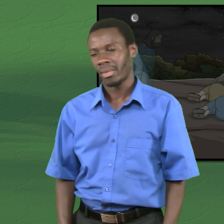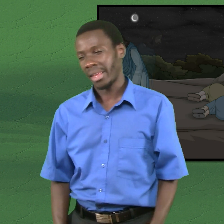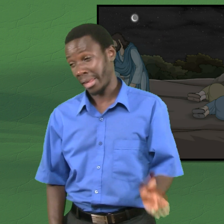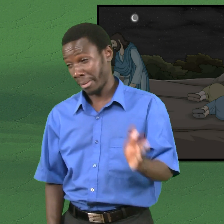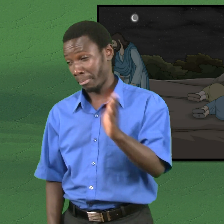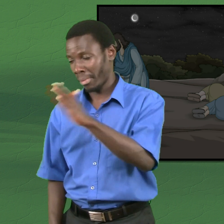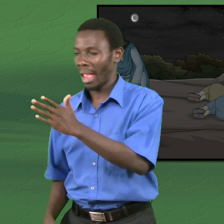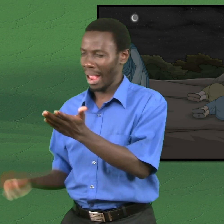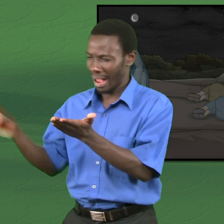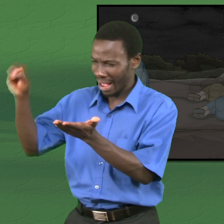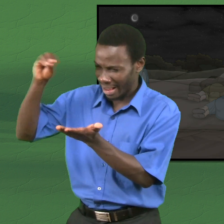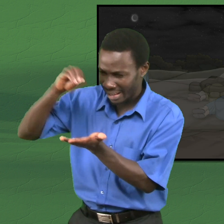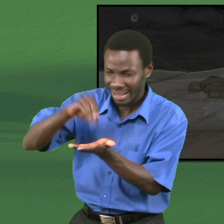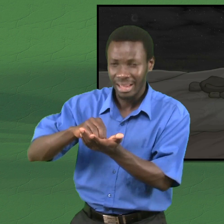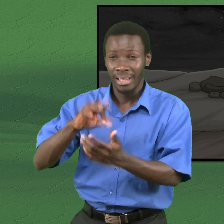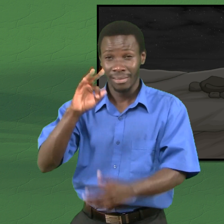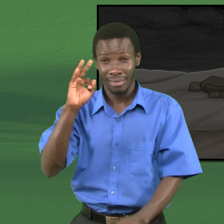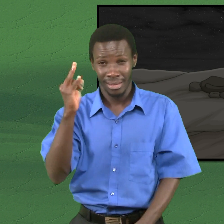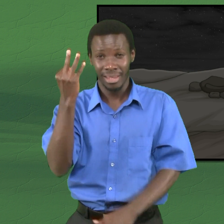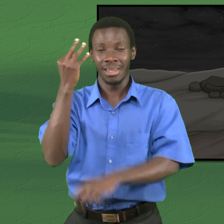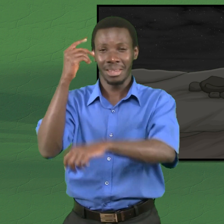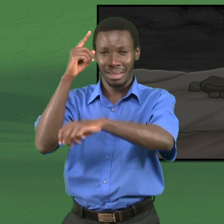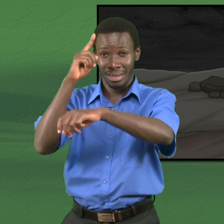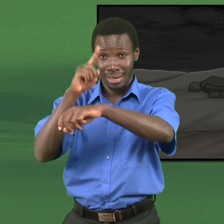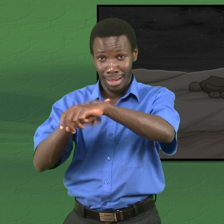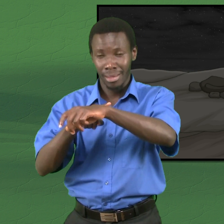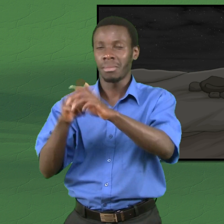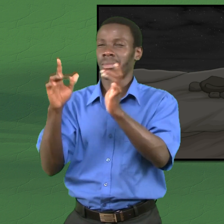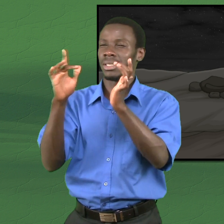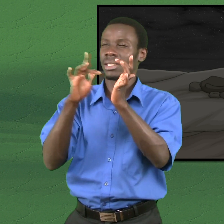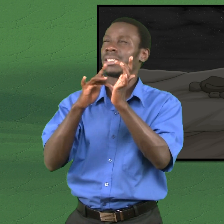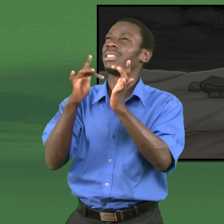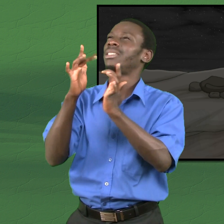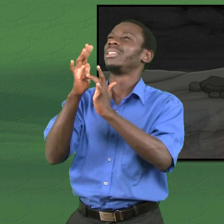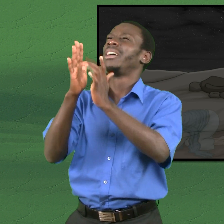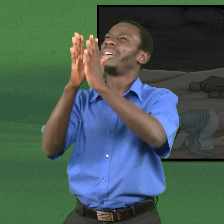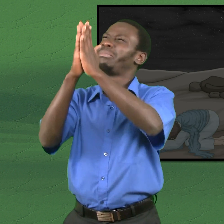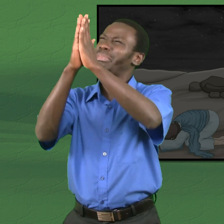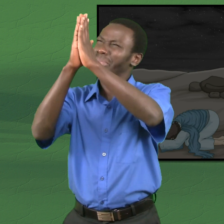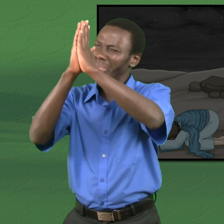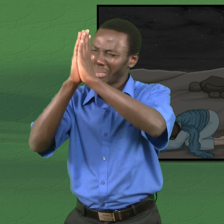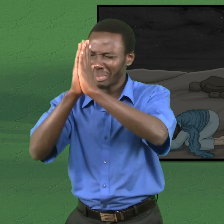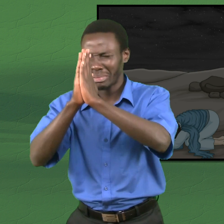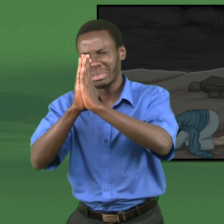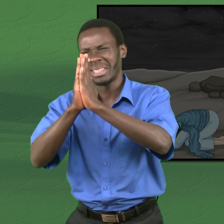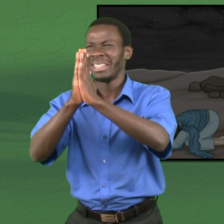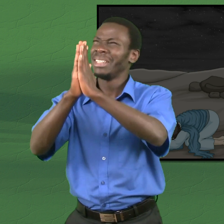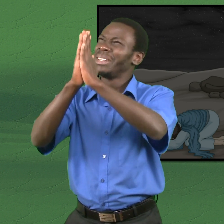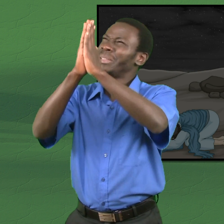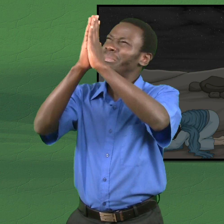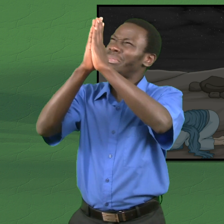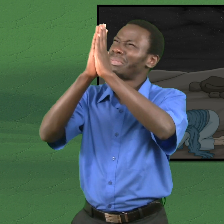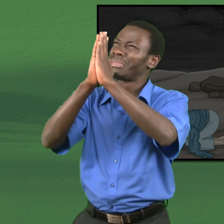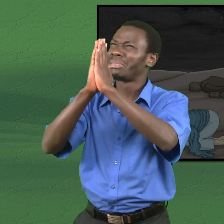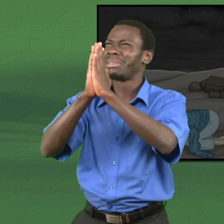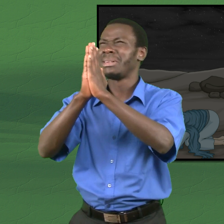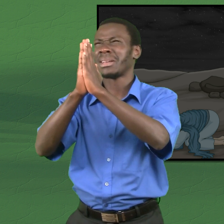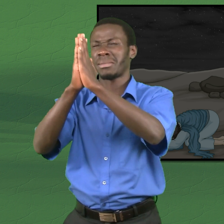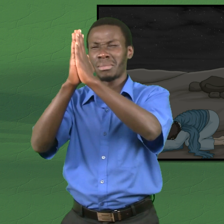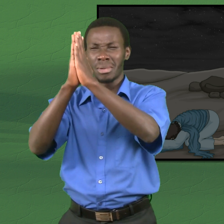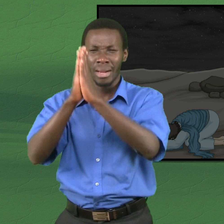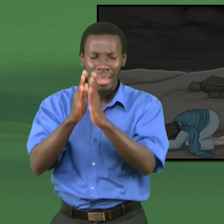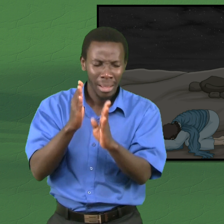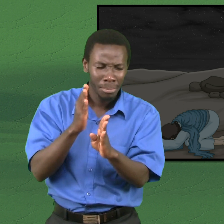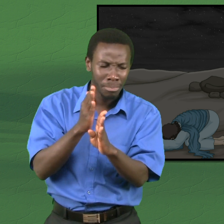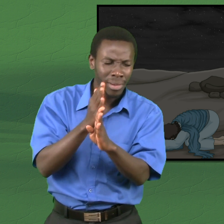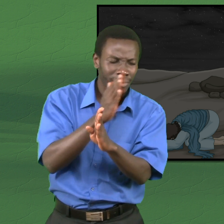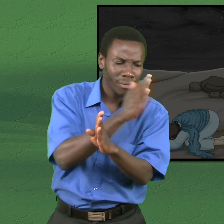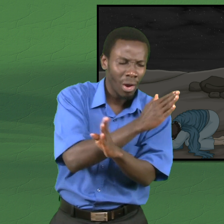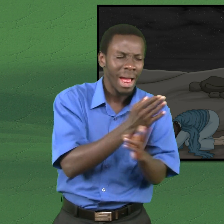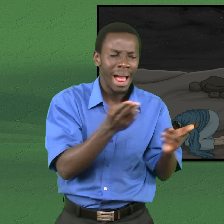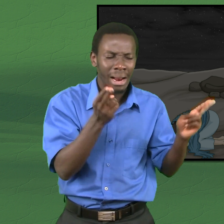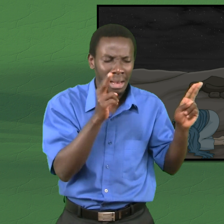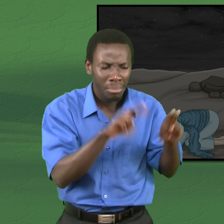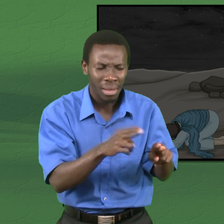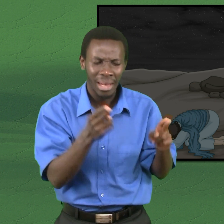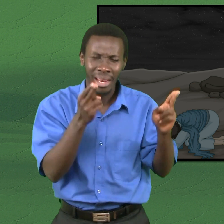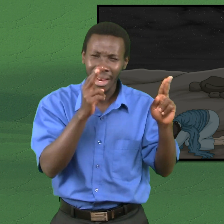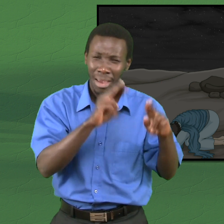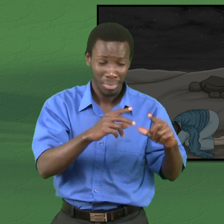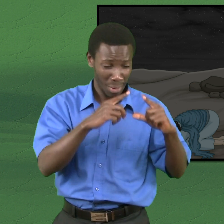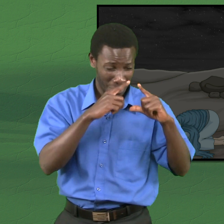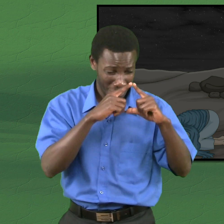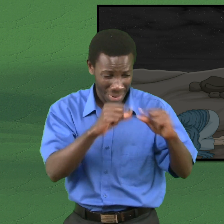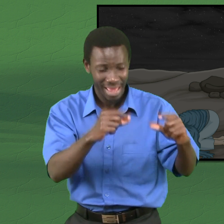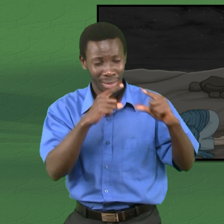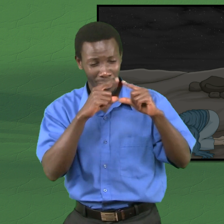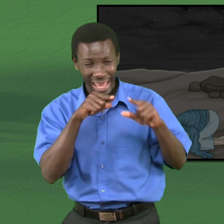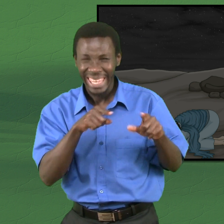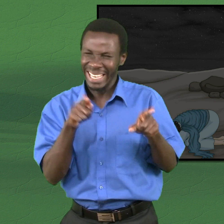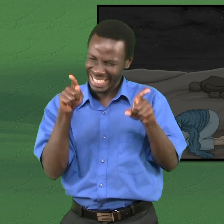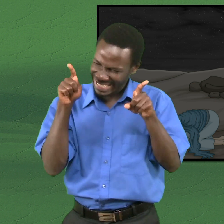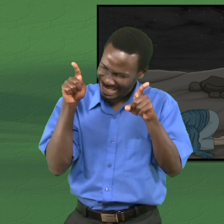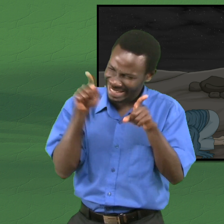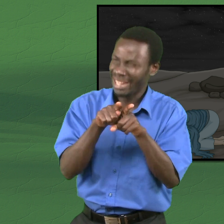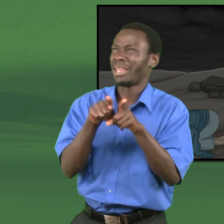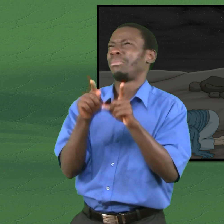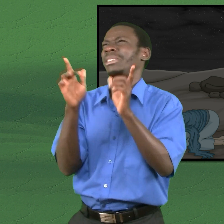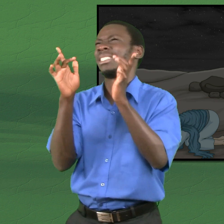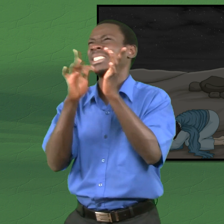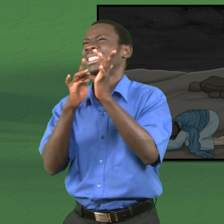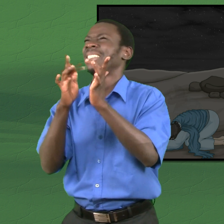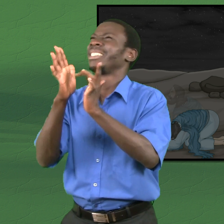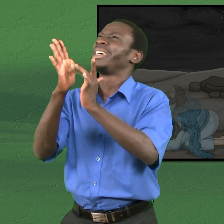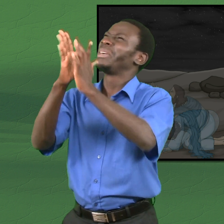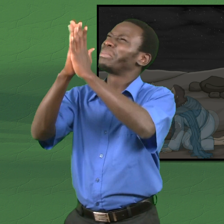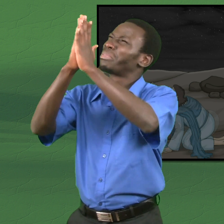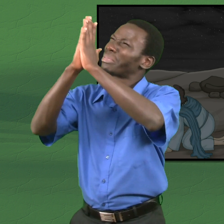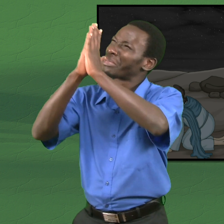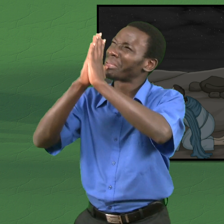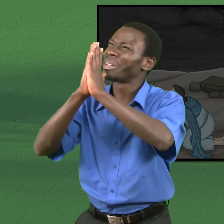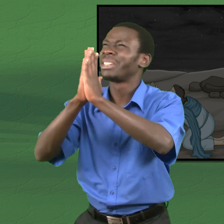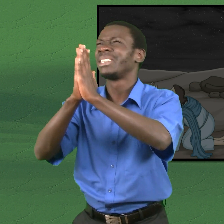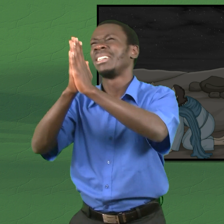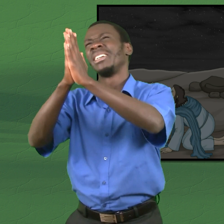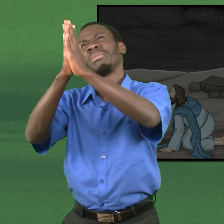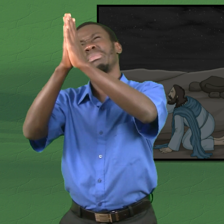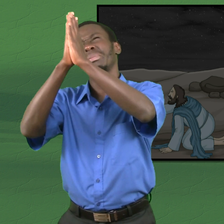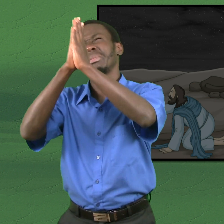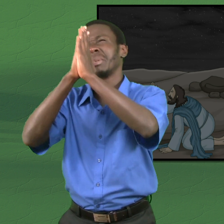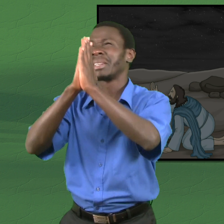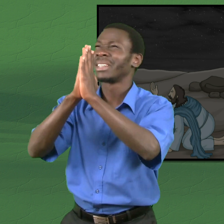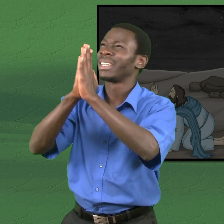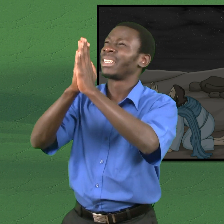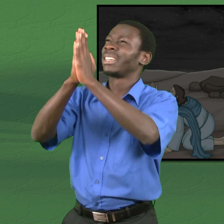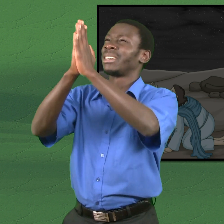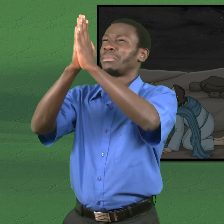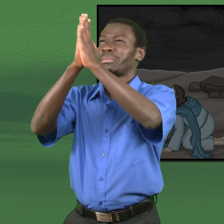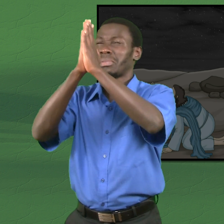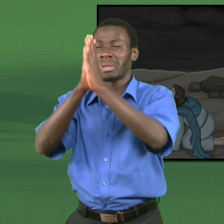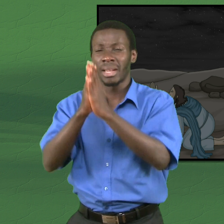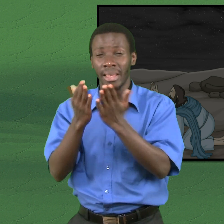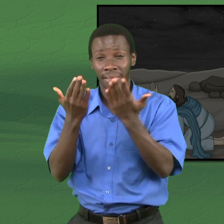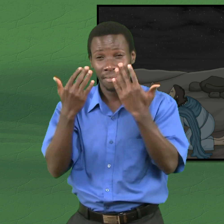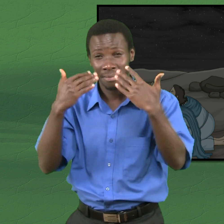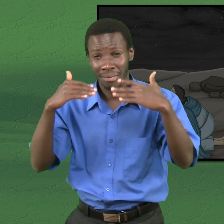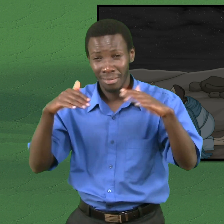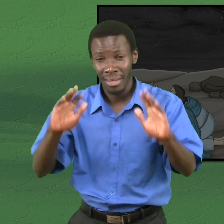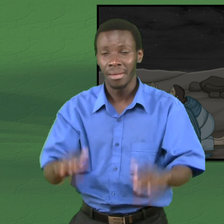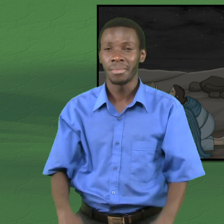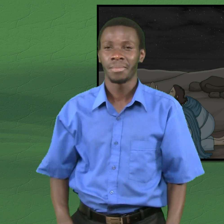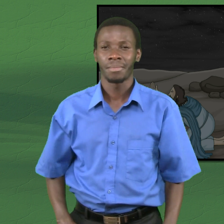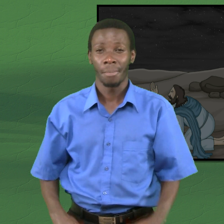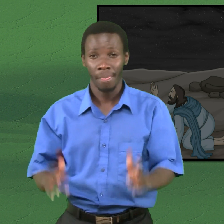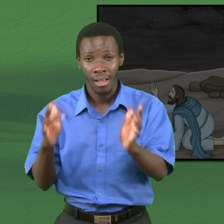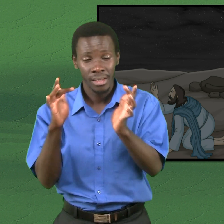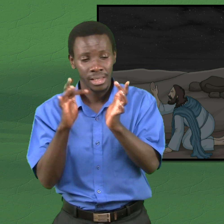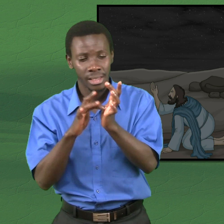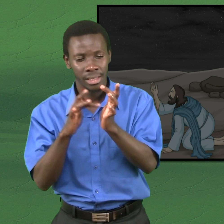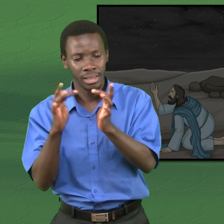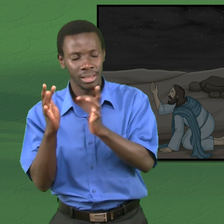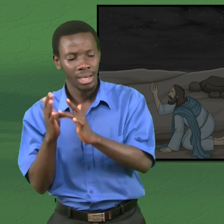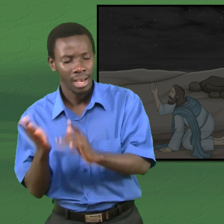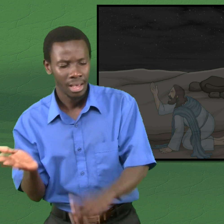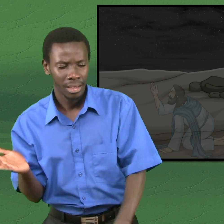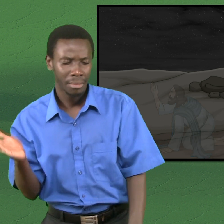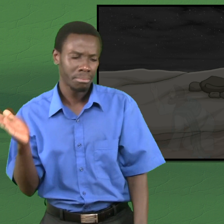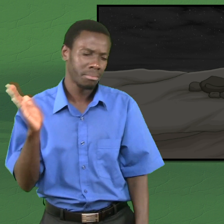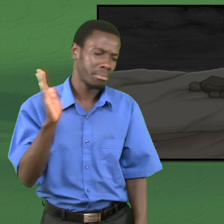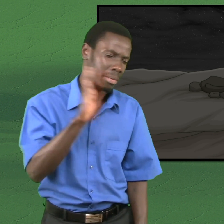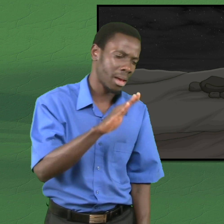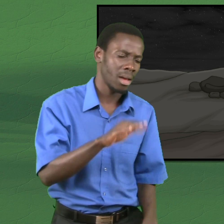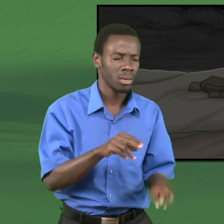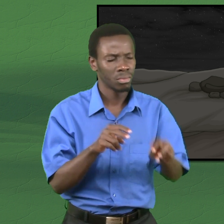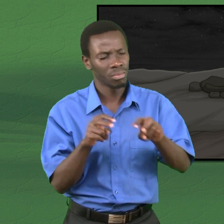So He left them and went away once more and prayed a third time, saying the same thing.